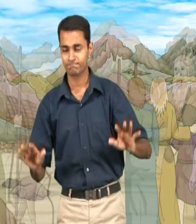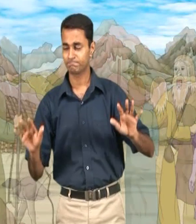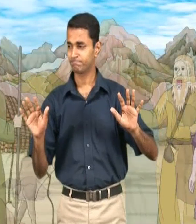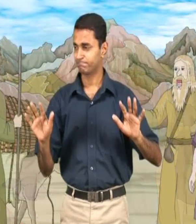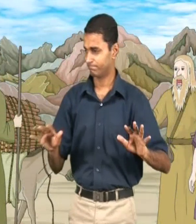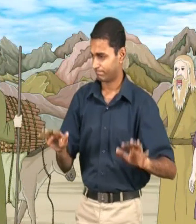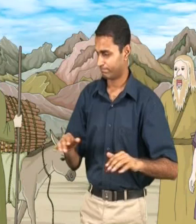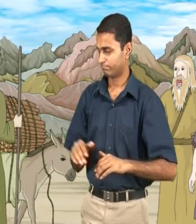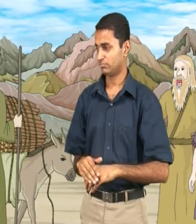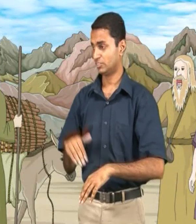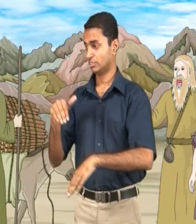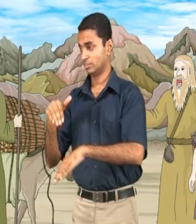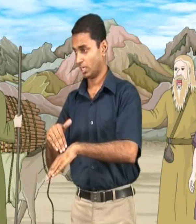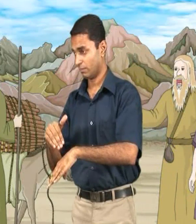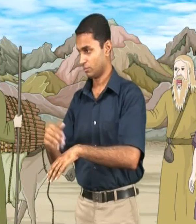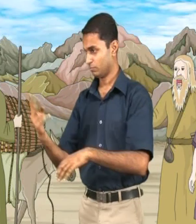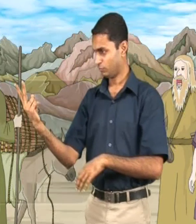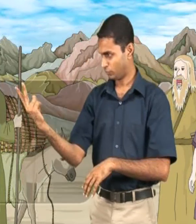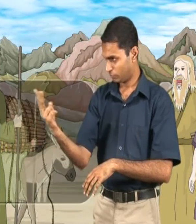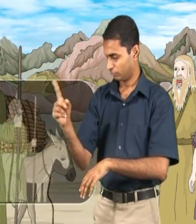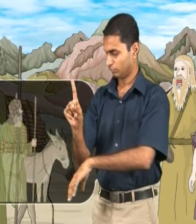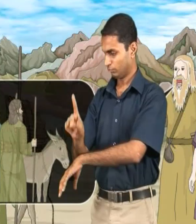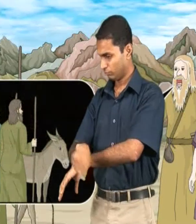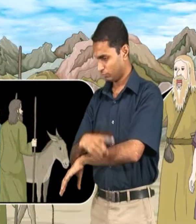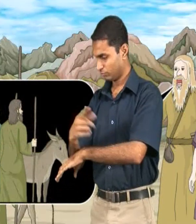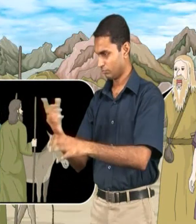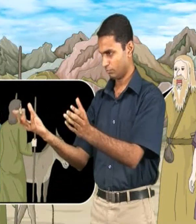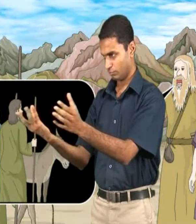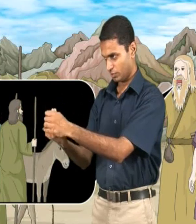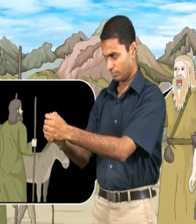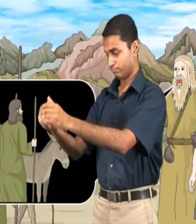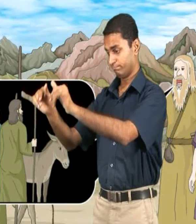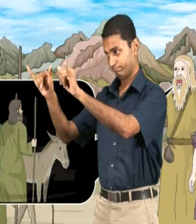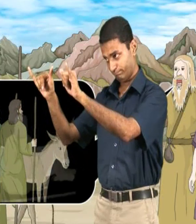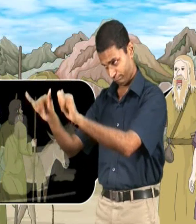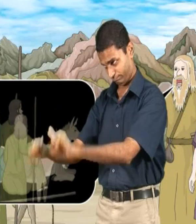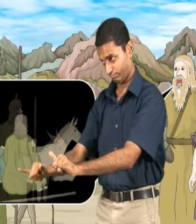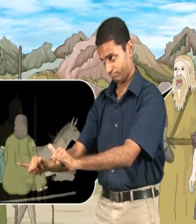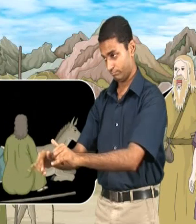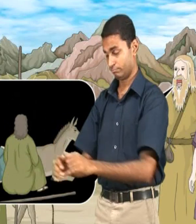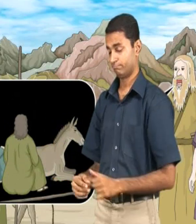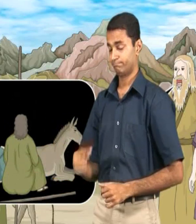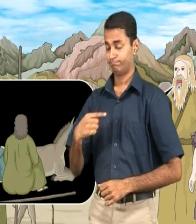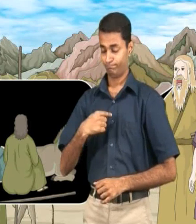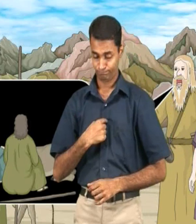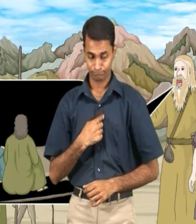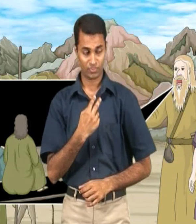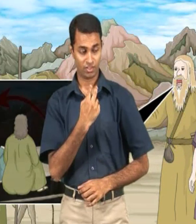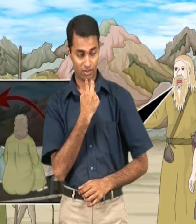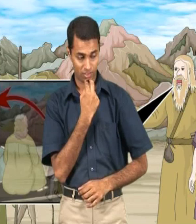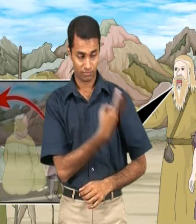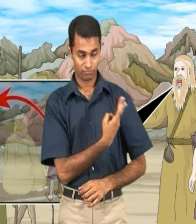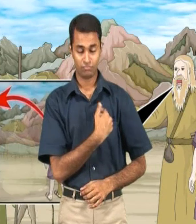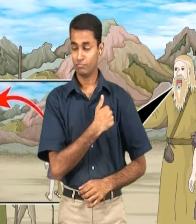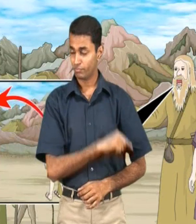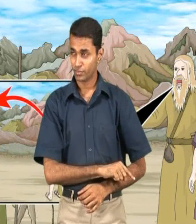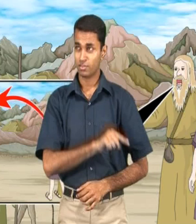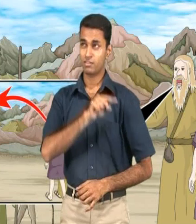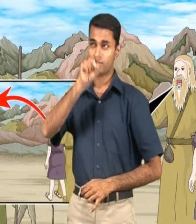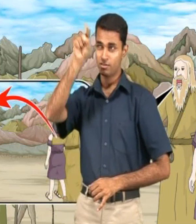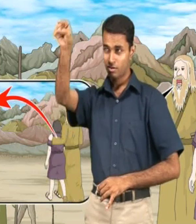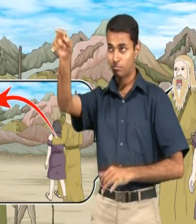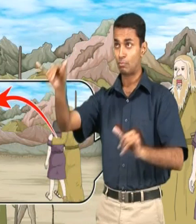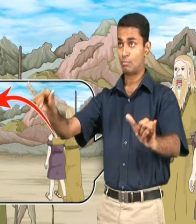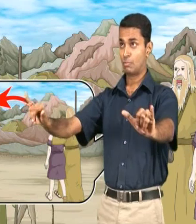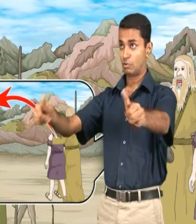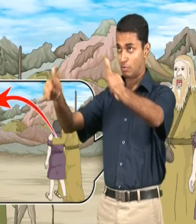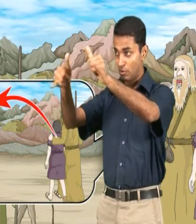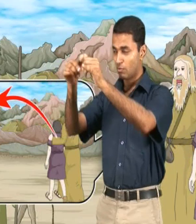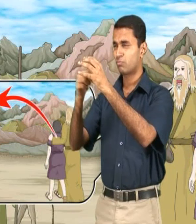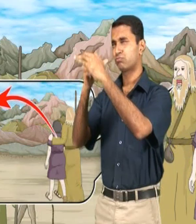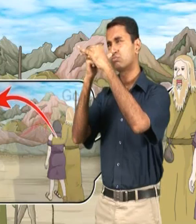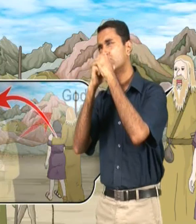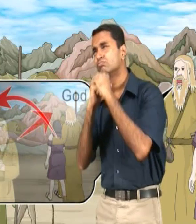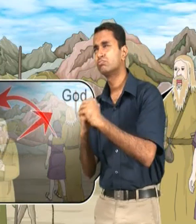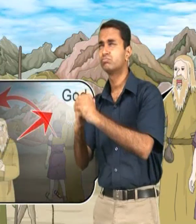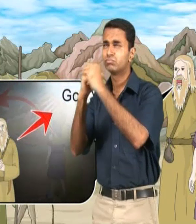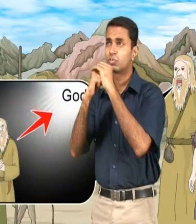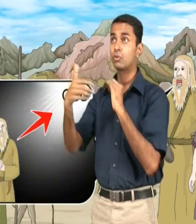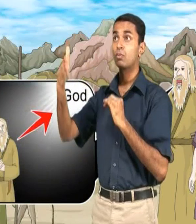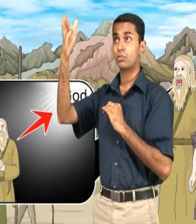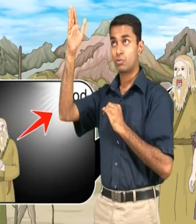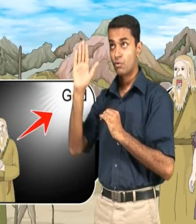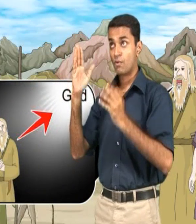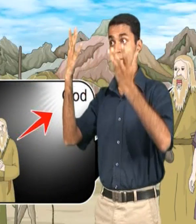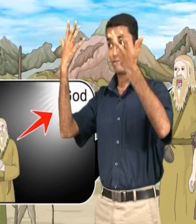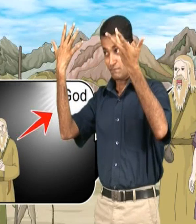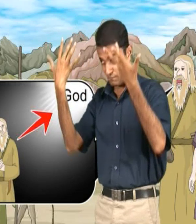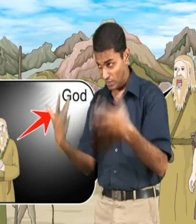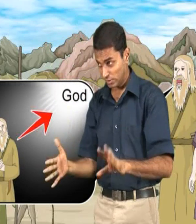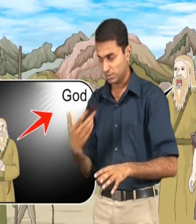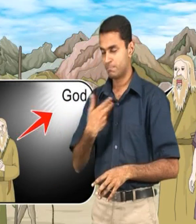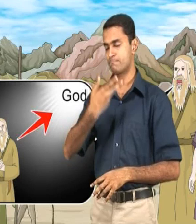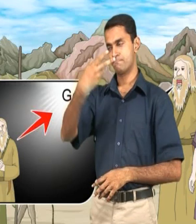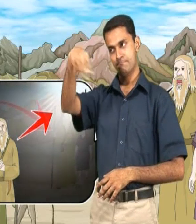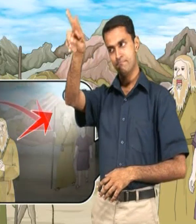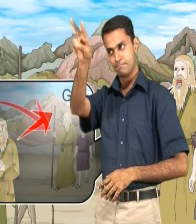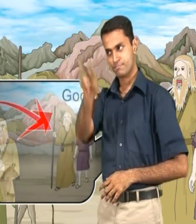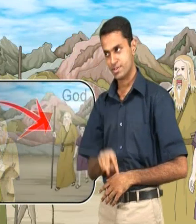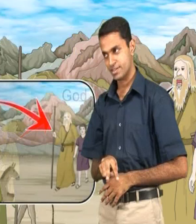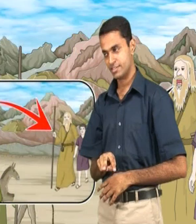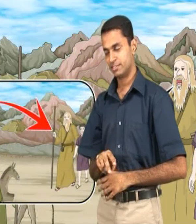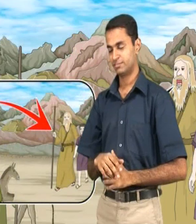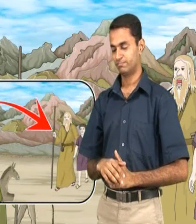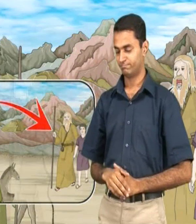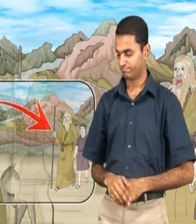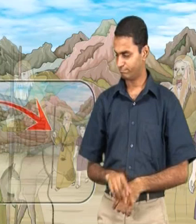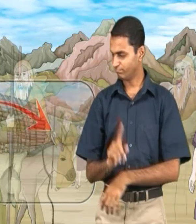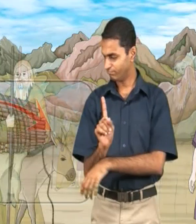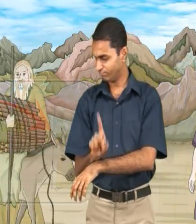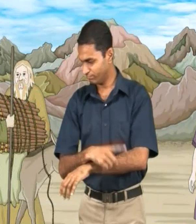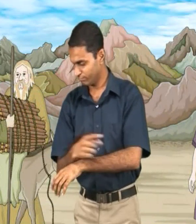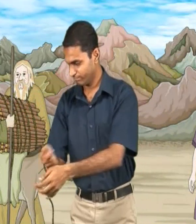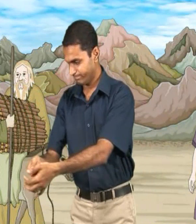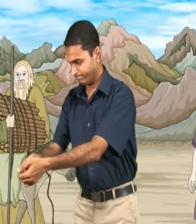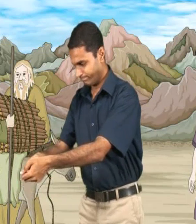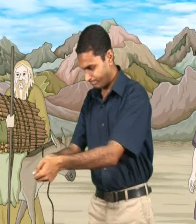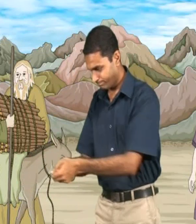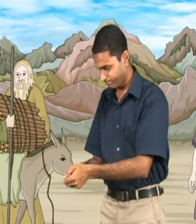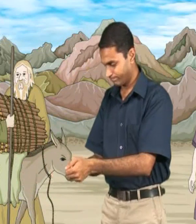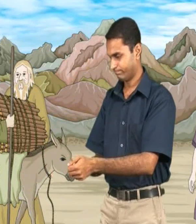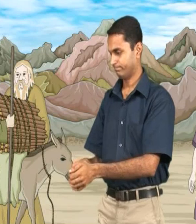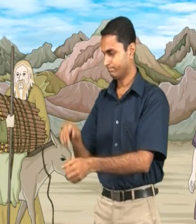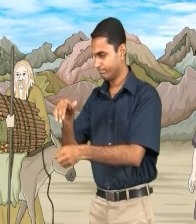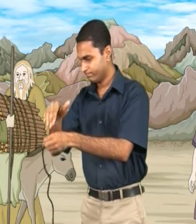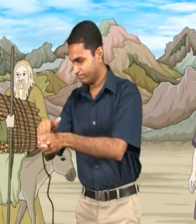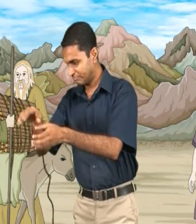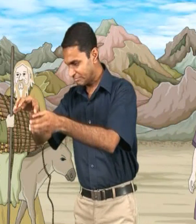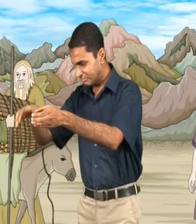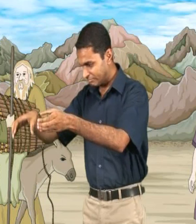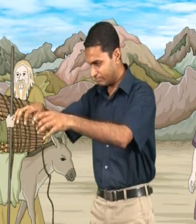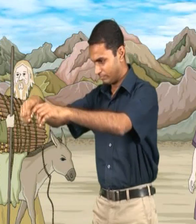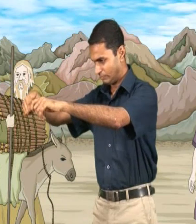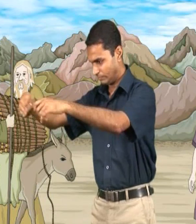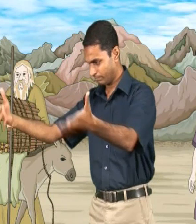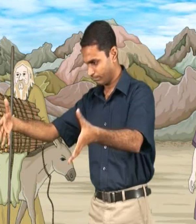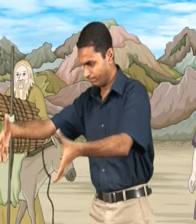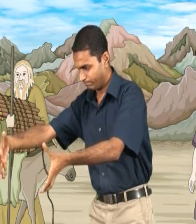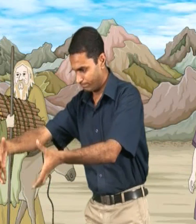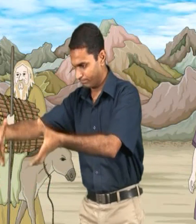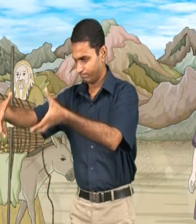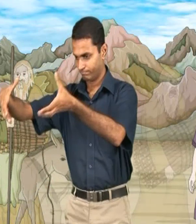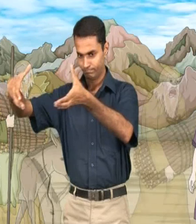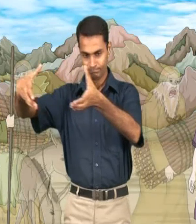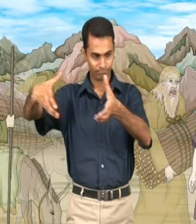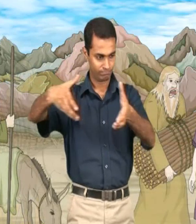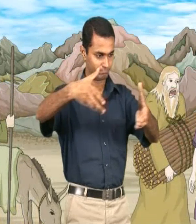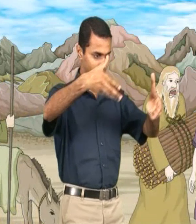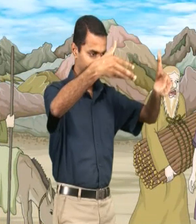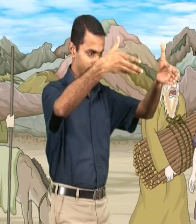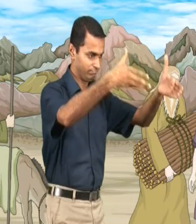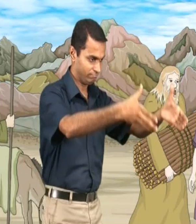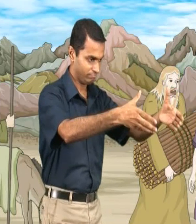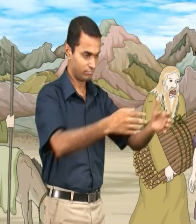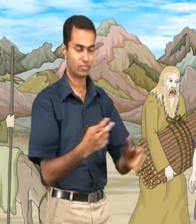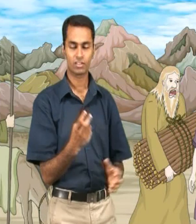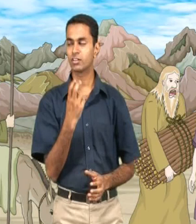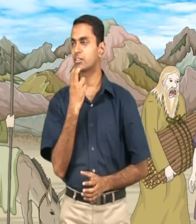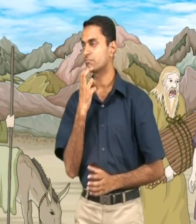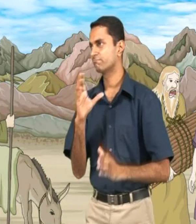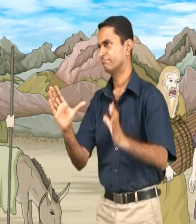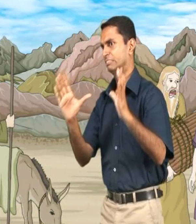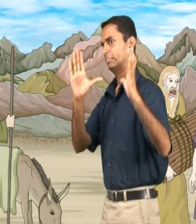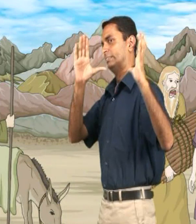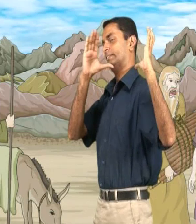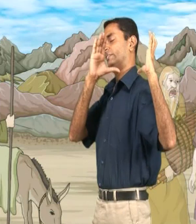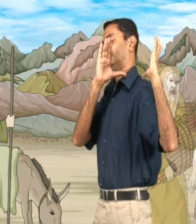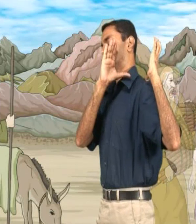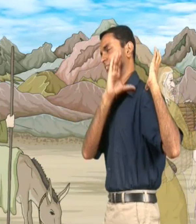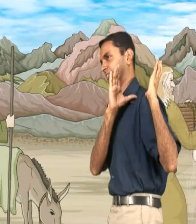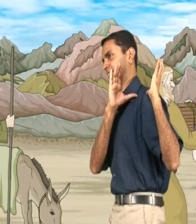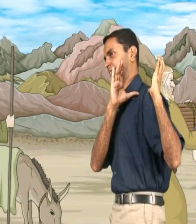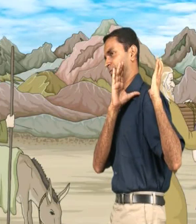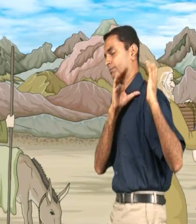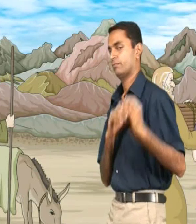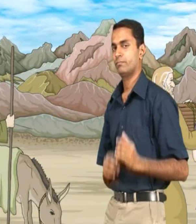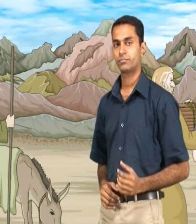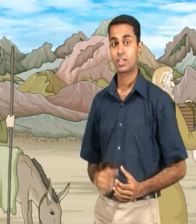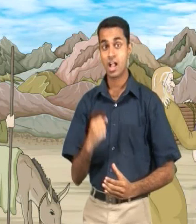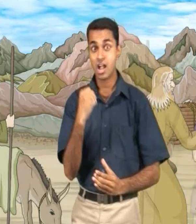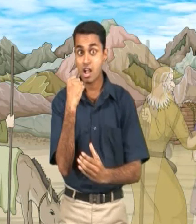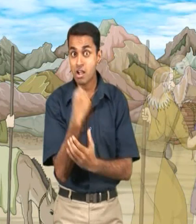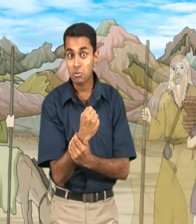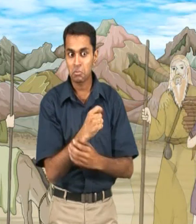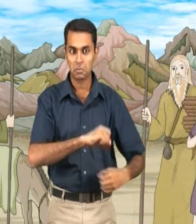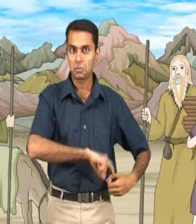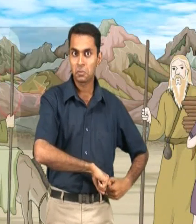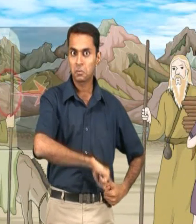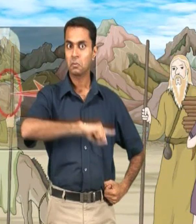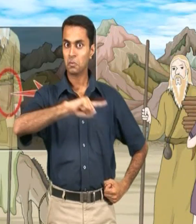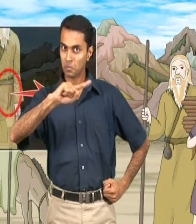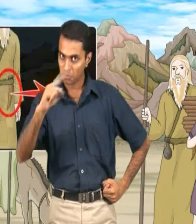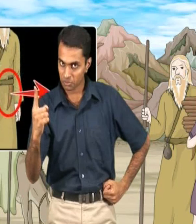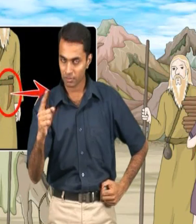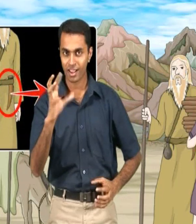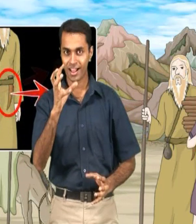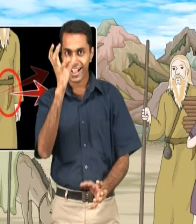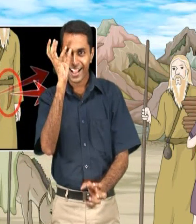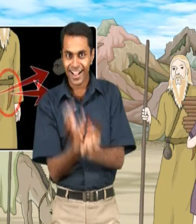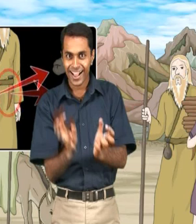“Stay here with the donkey,” Abraham told his servants. “The boy and I will go over there to worship, and then we will return to you.” Abraham took the wood for the burnt offering and placed it on his son Isaac.